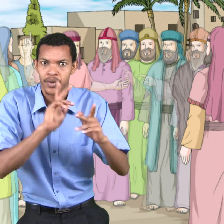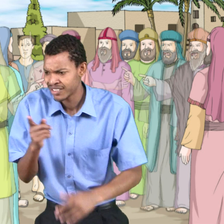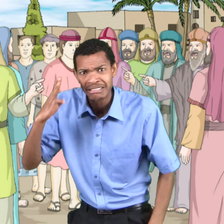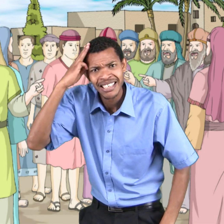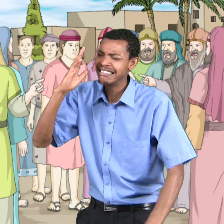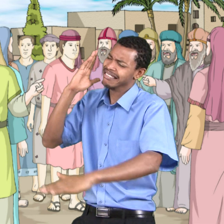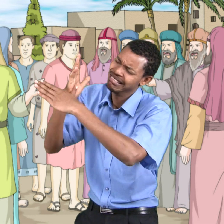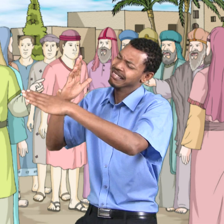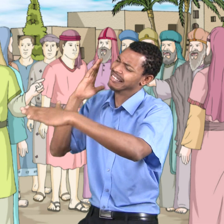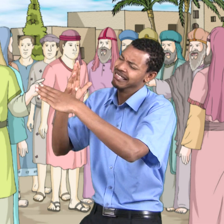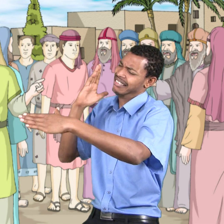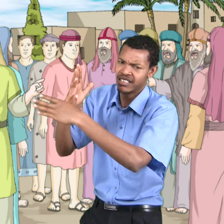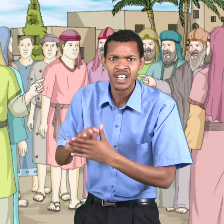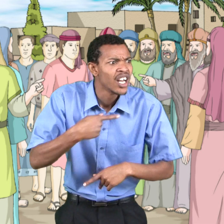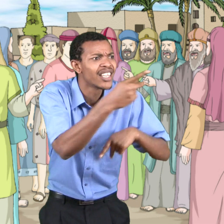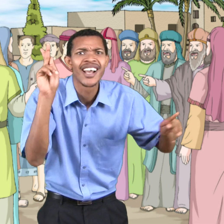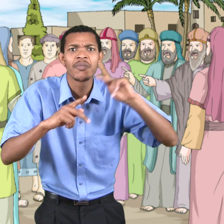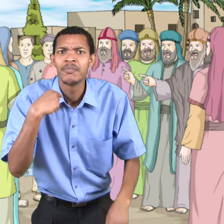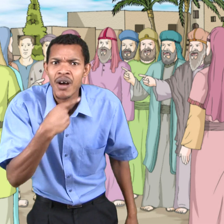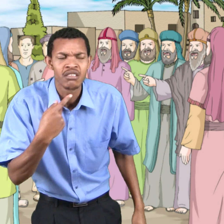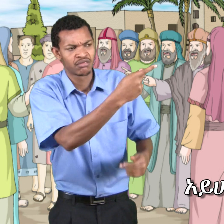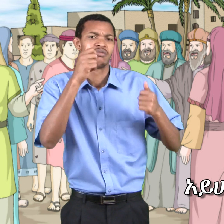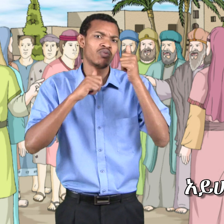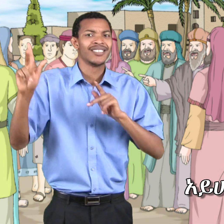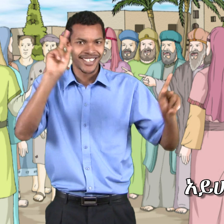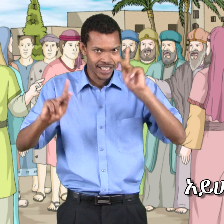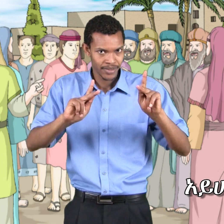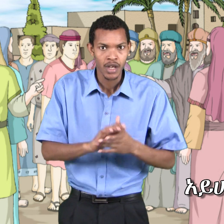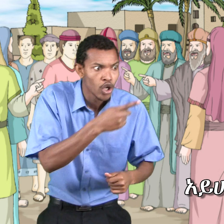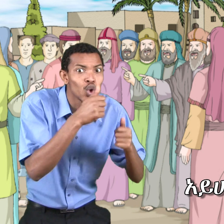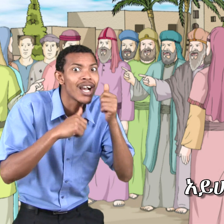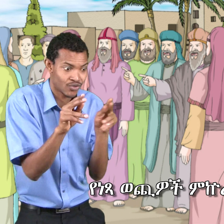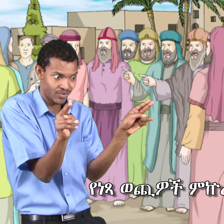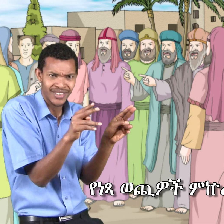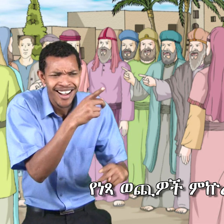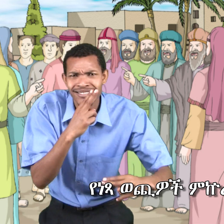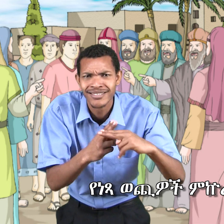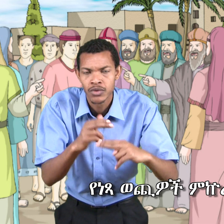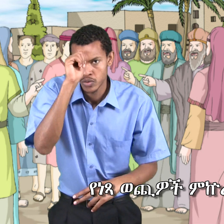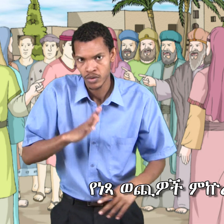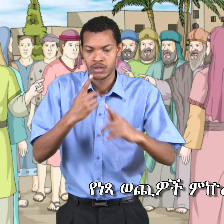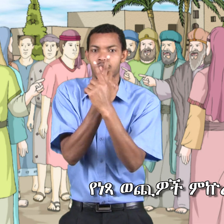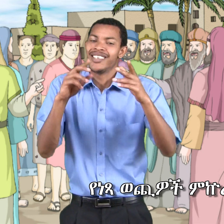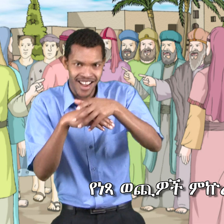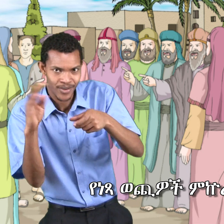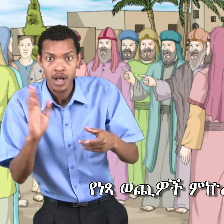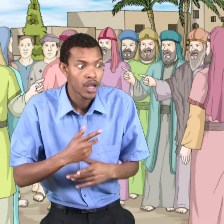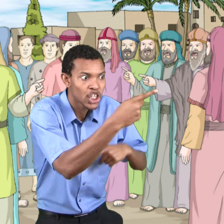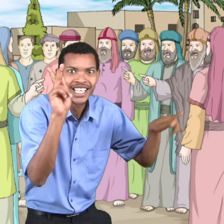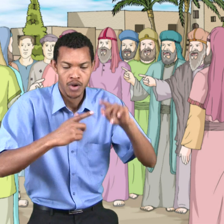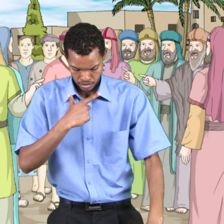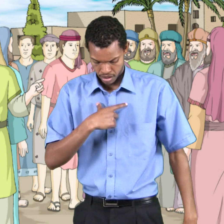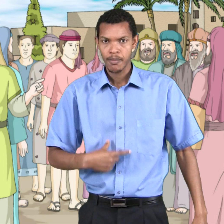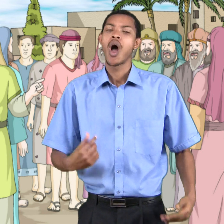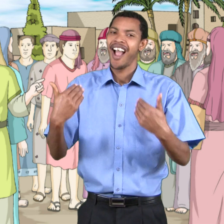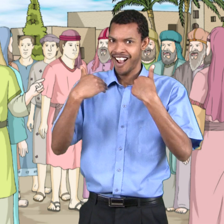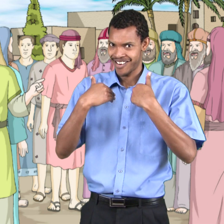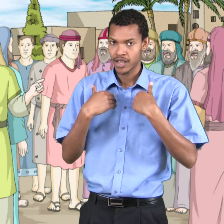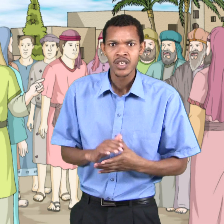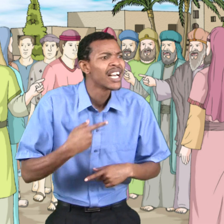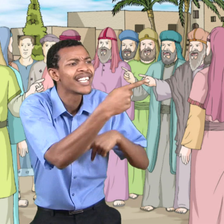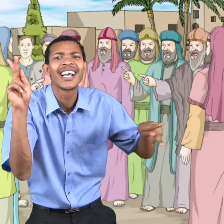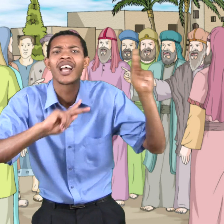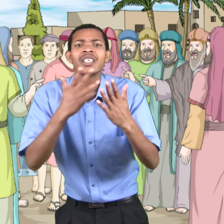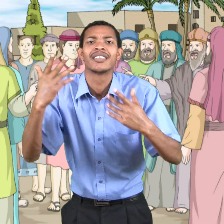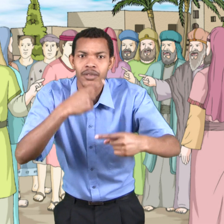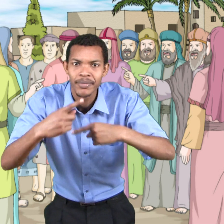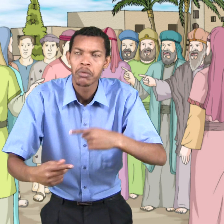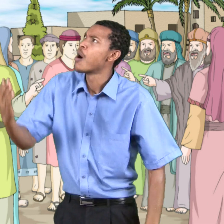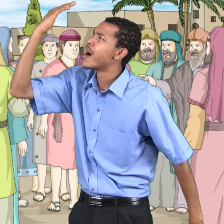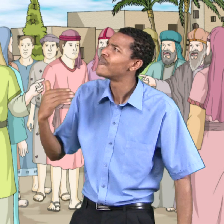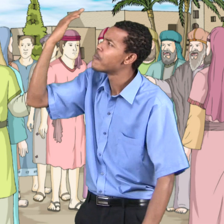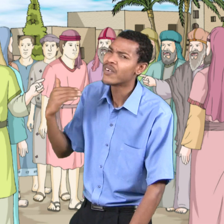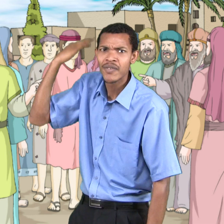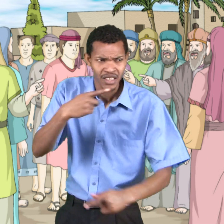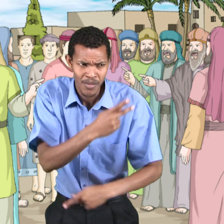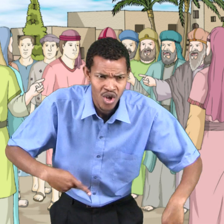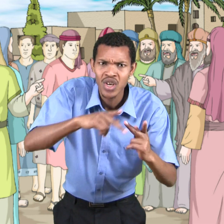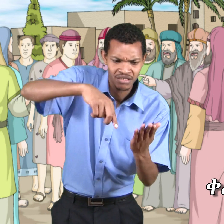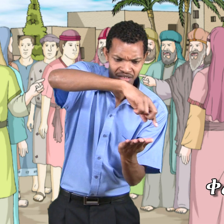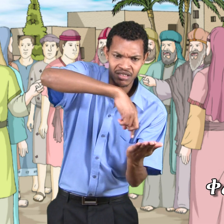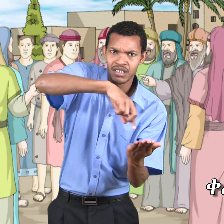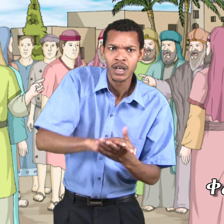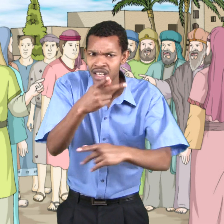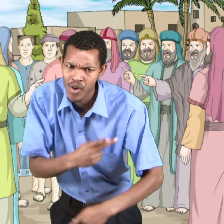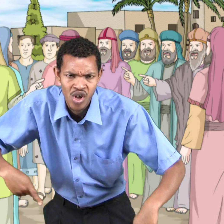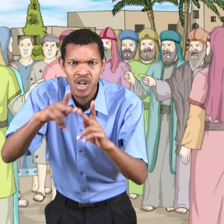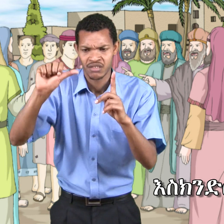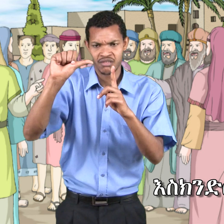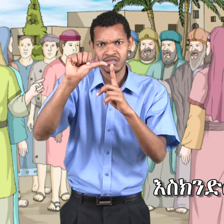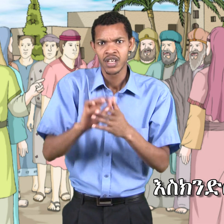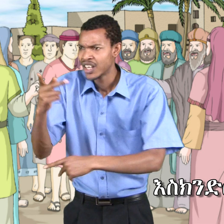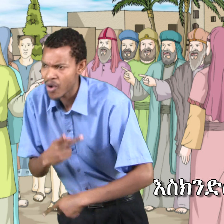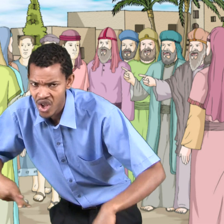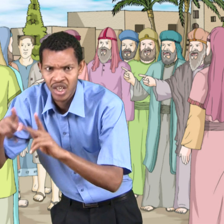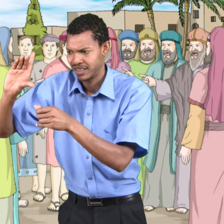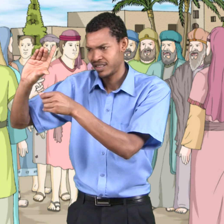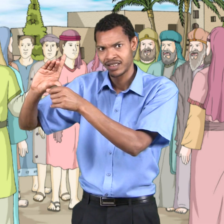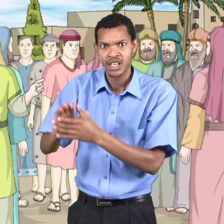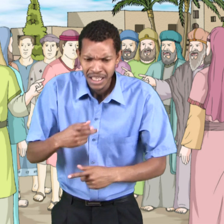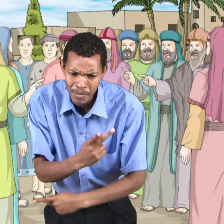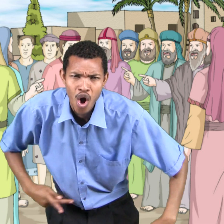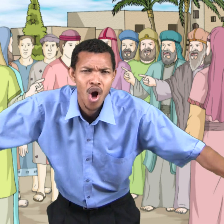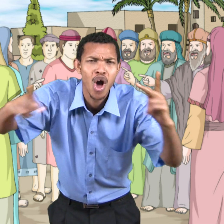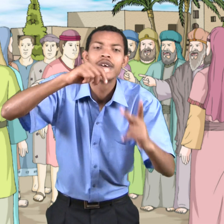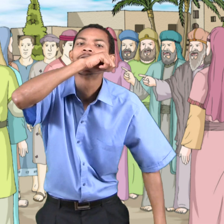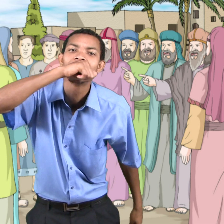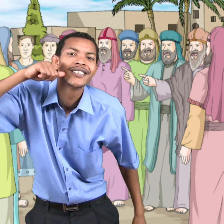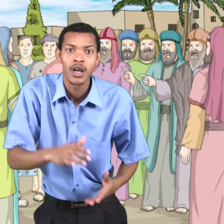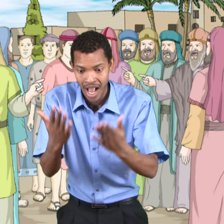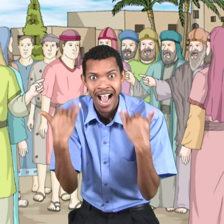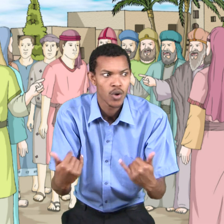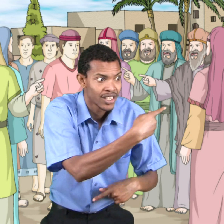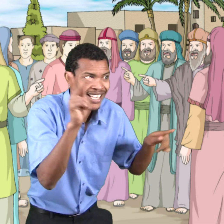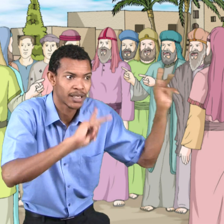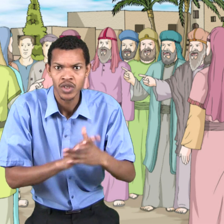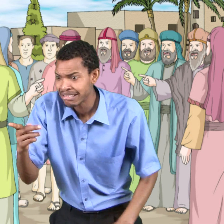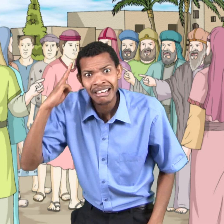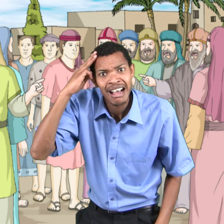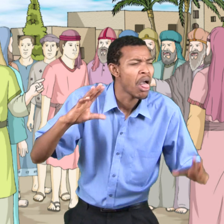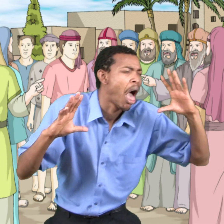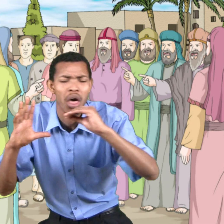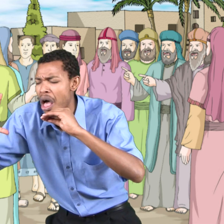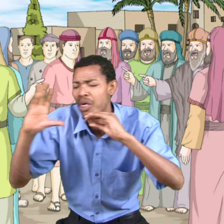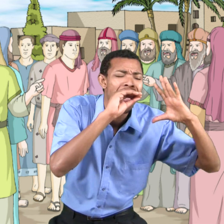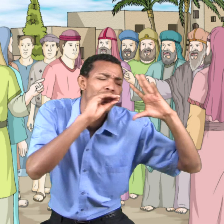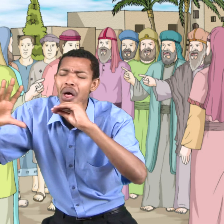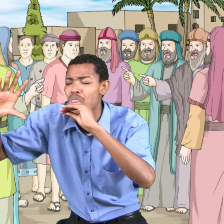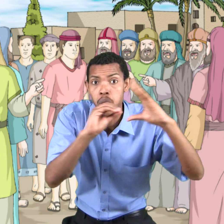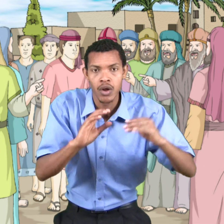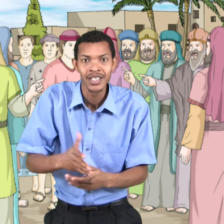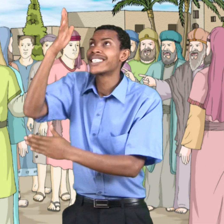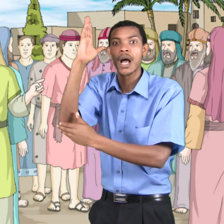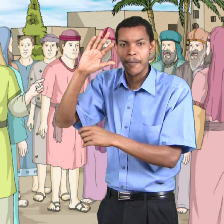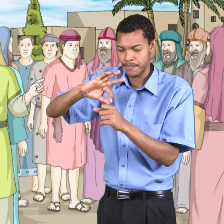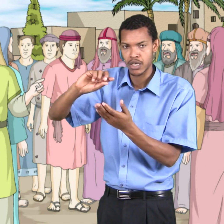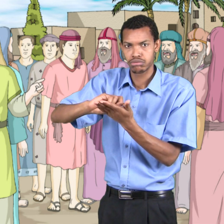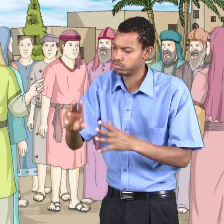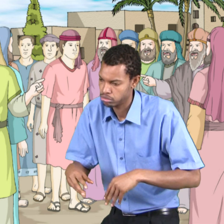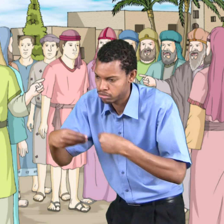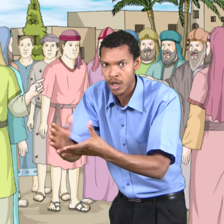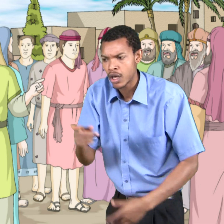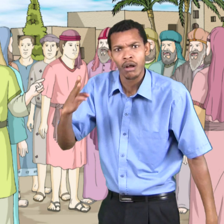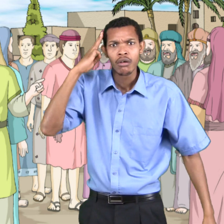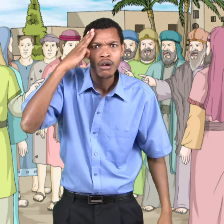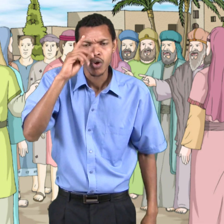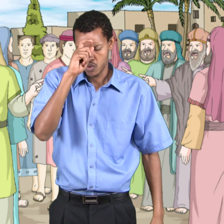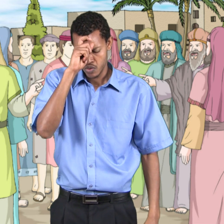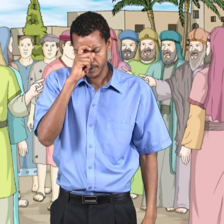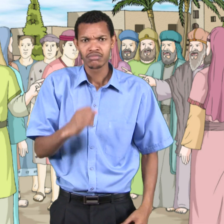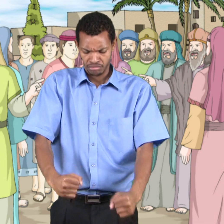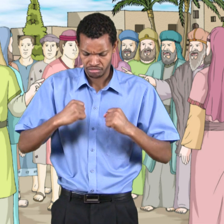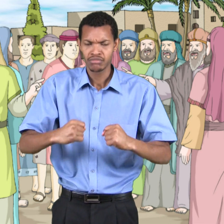But resistance arose from what was called the Synagogue of the Freedmen, including Cyrenians, Alexandrians, and men from the provinces of Cilicia and Asia.